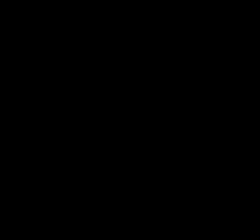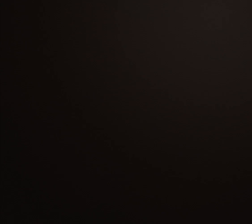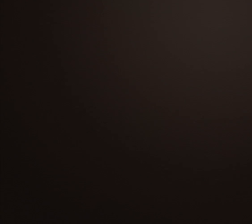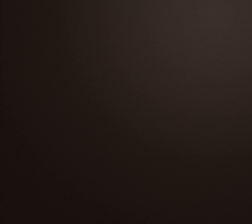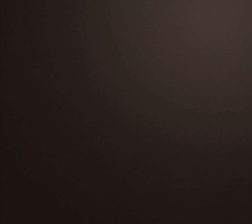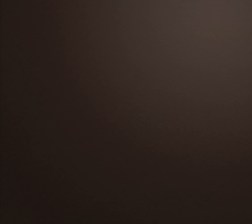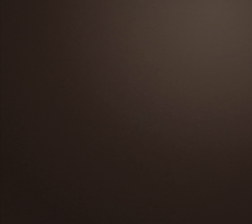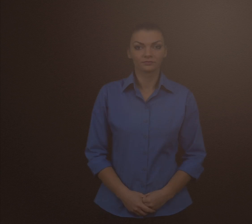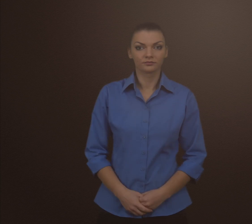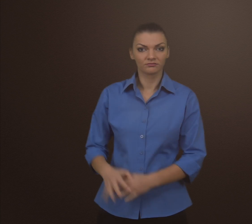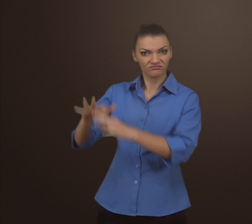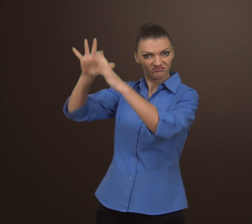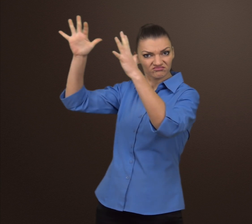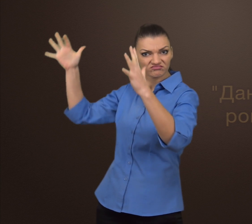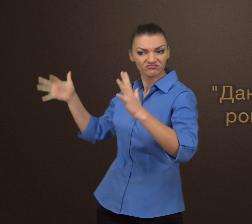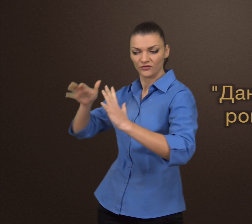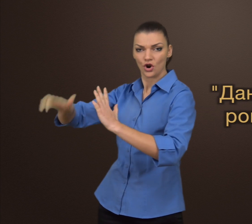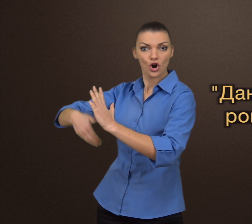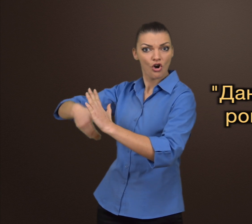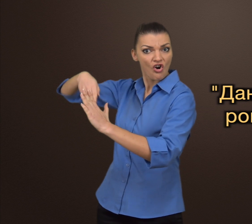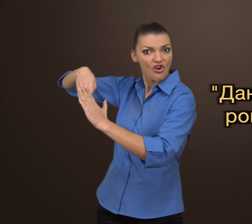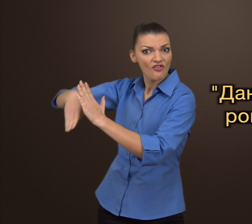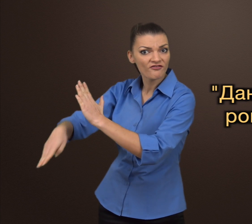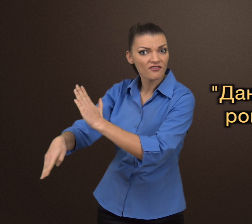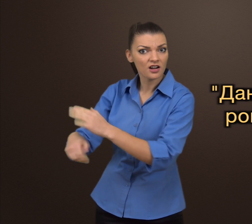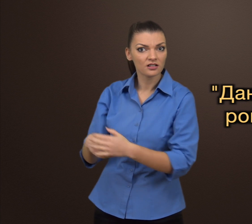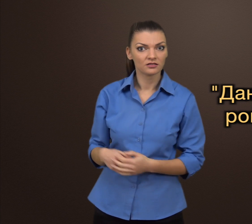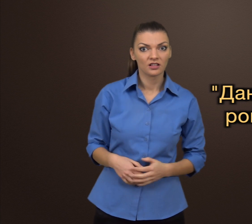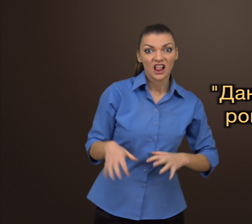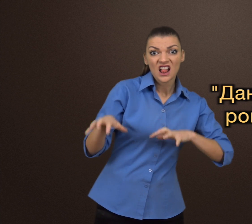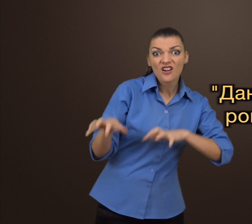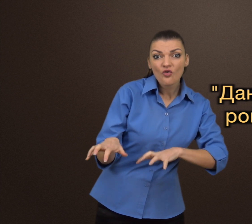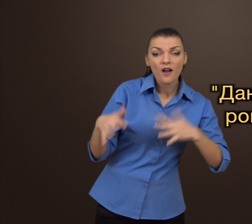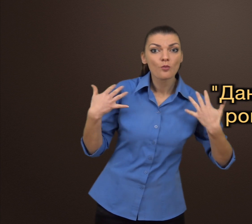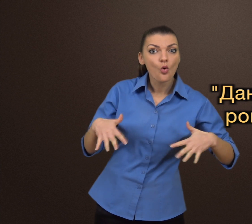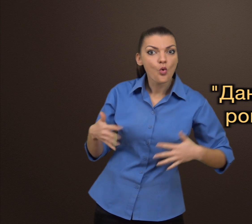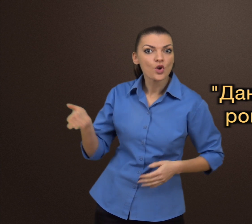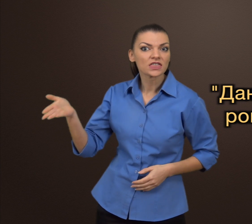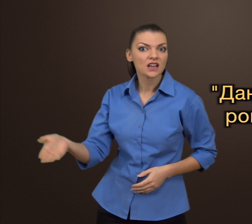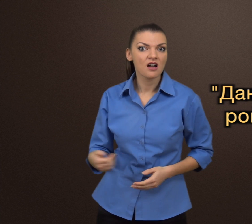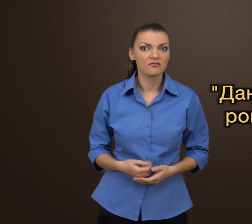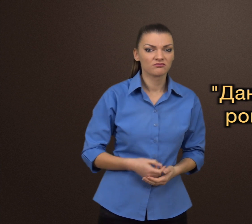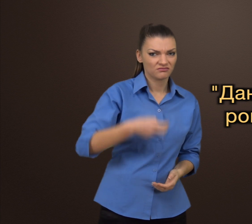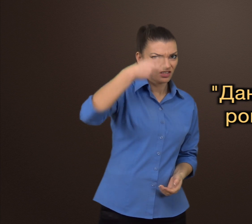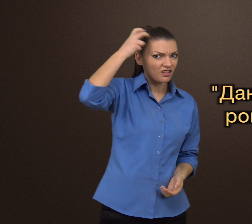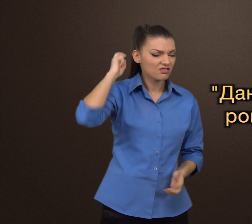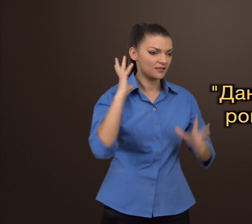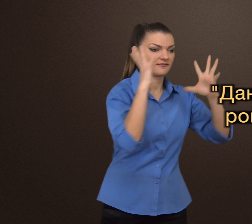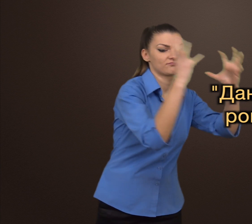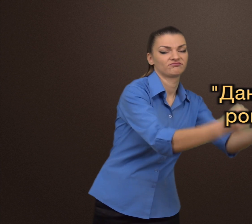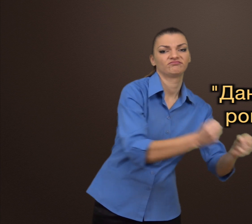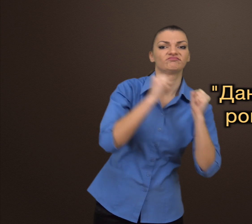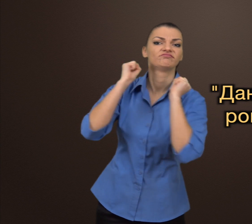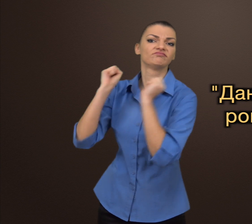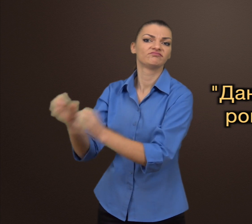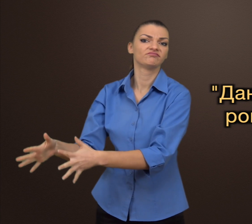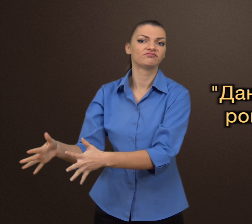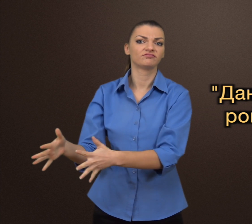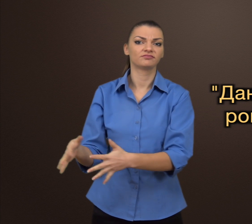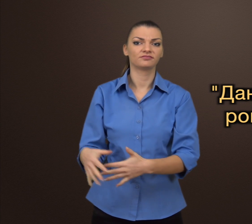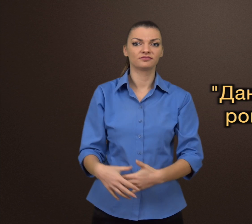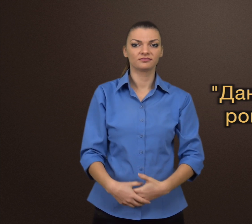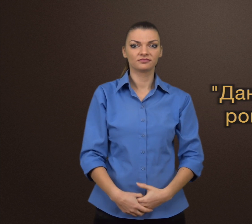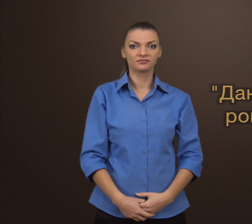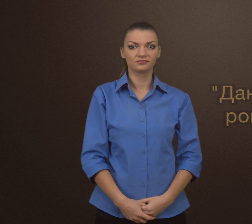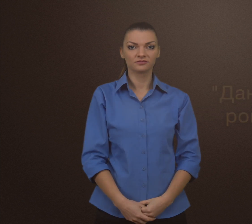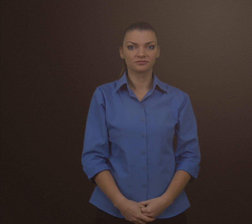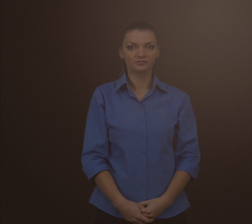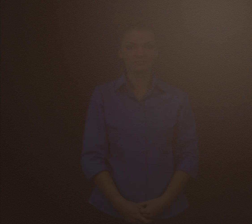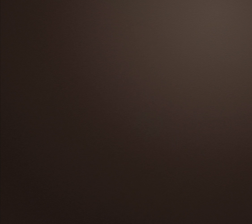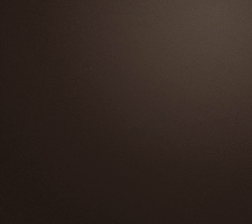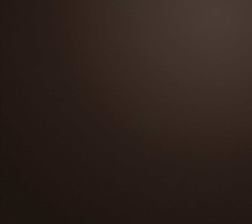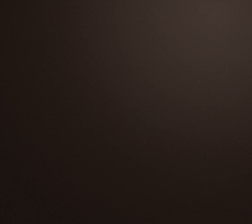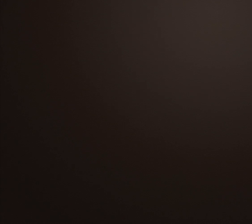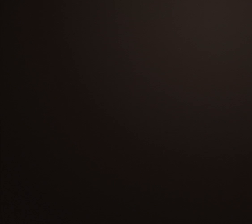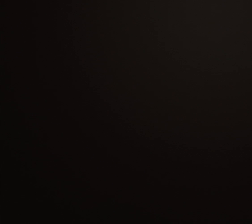Daniel thrown into the lions' den